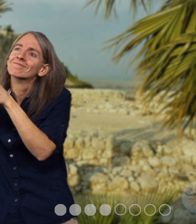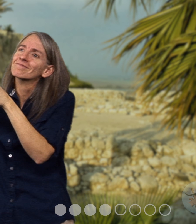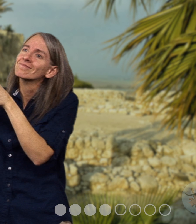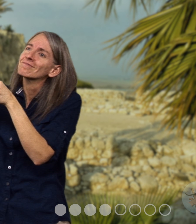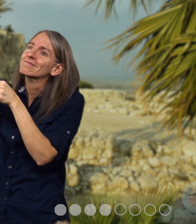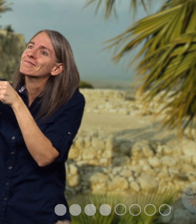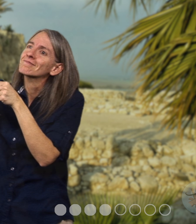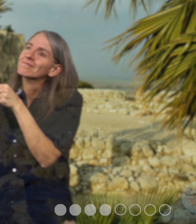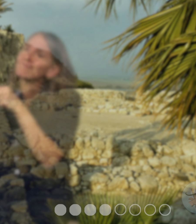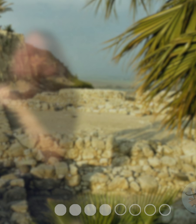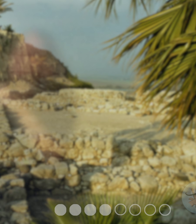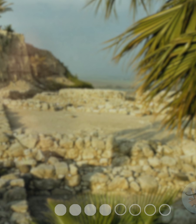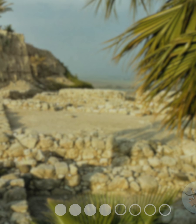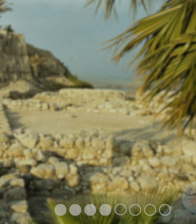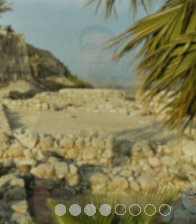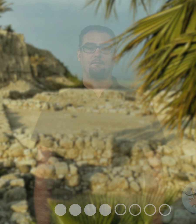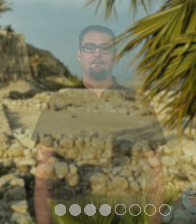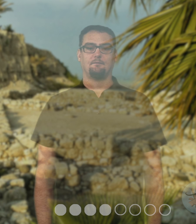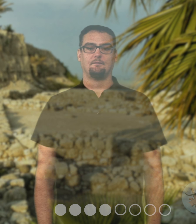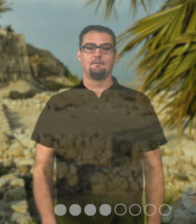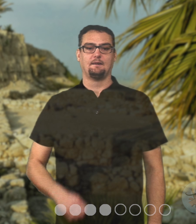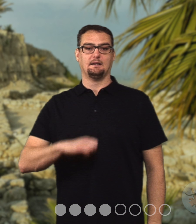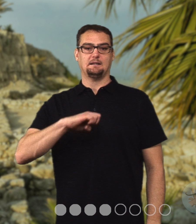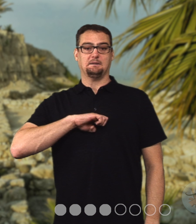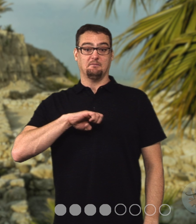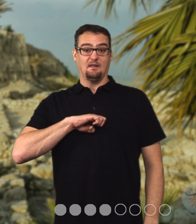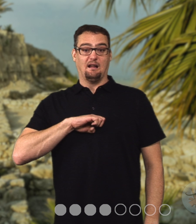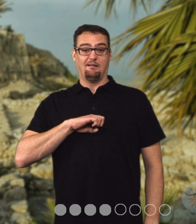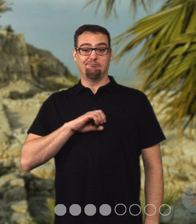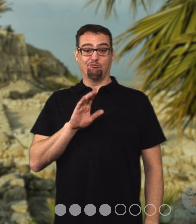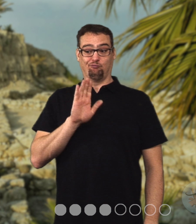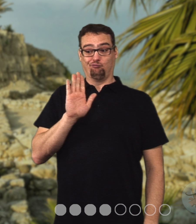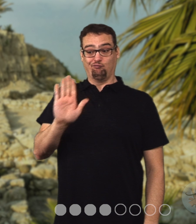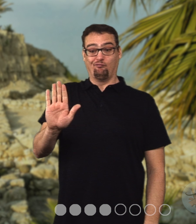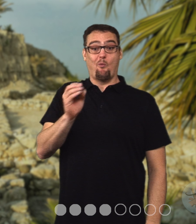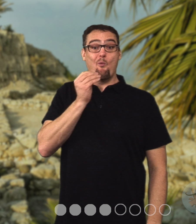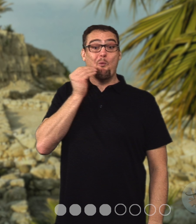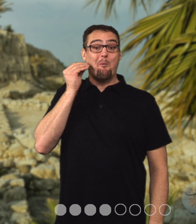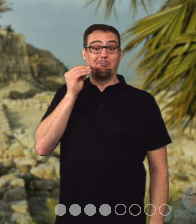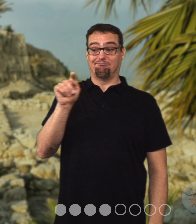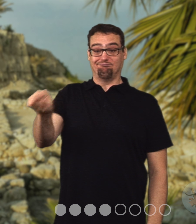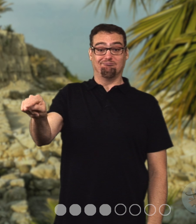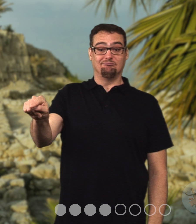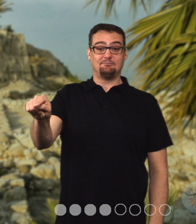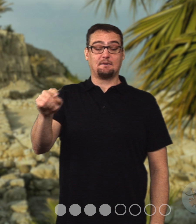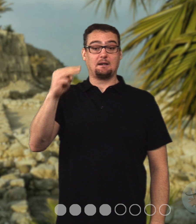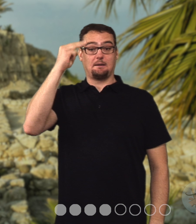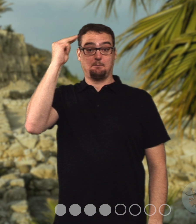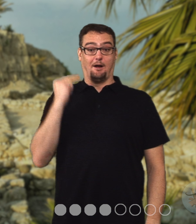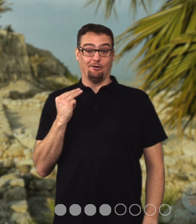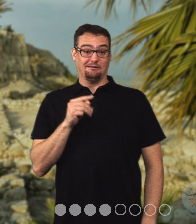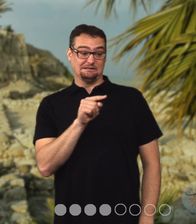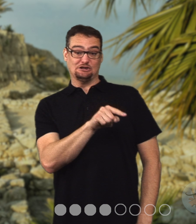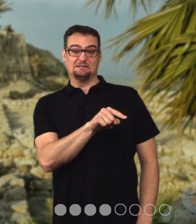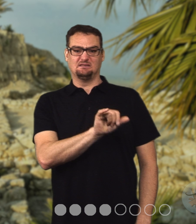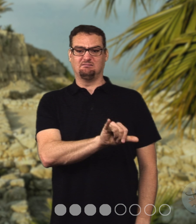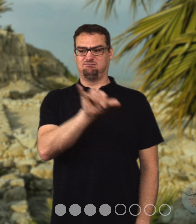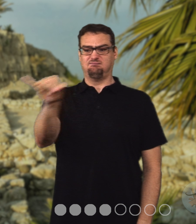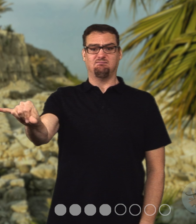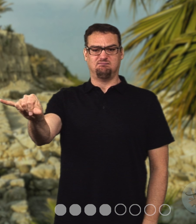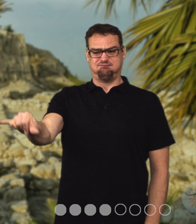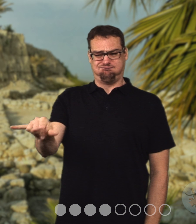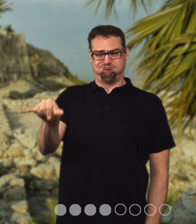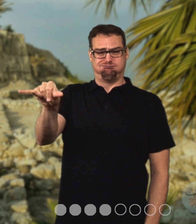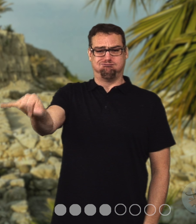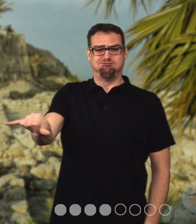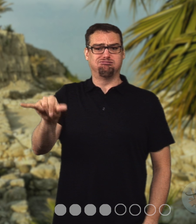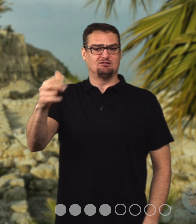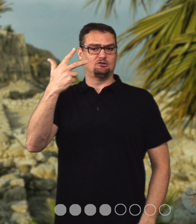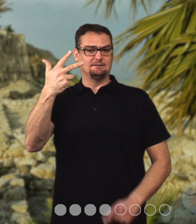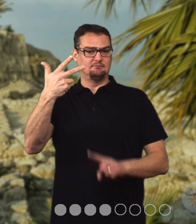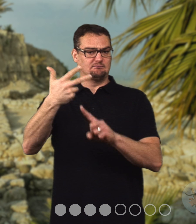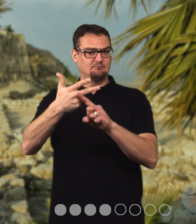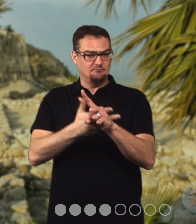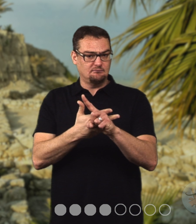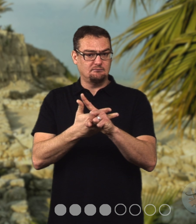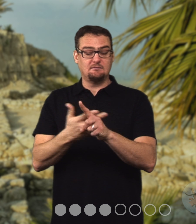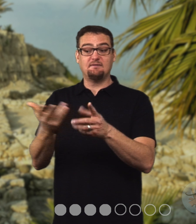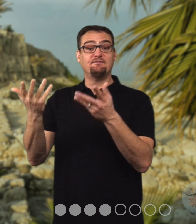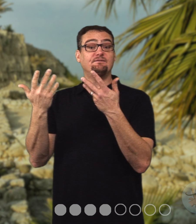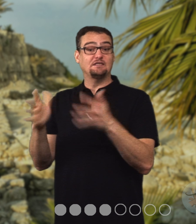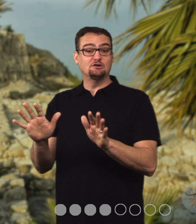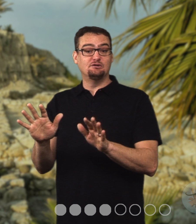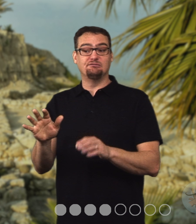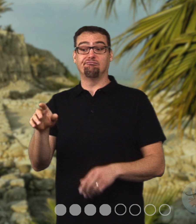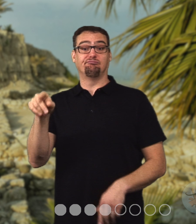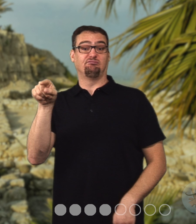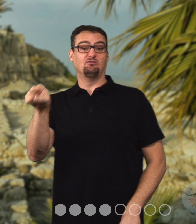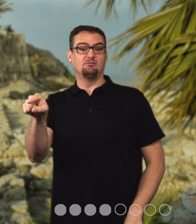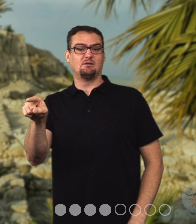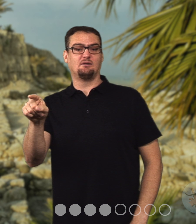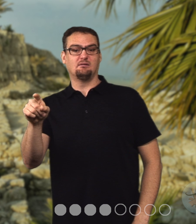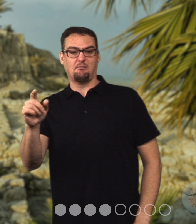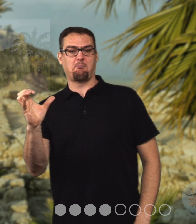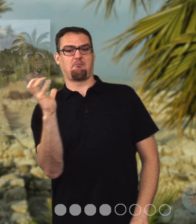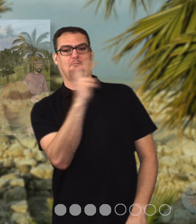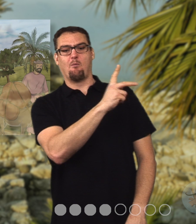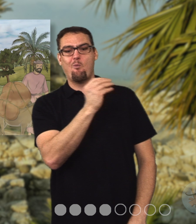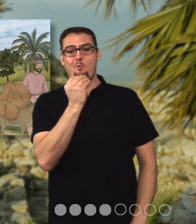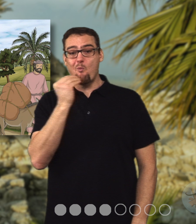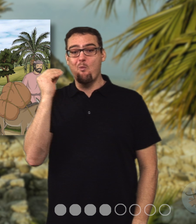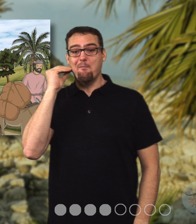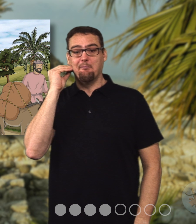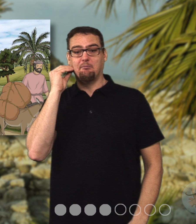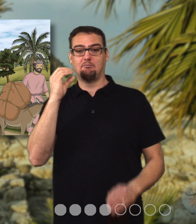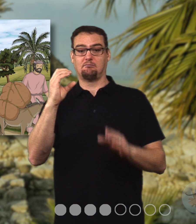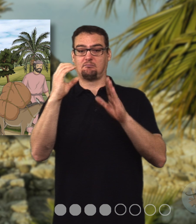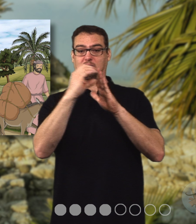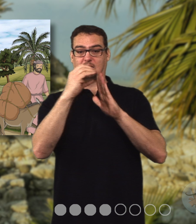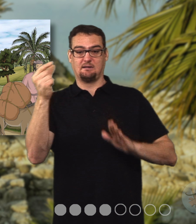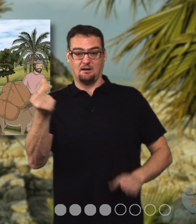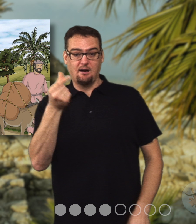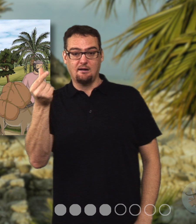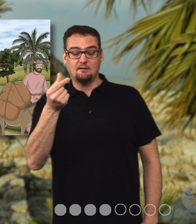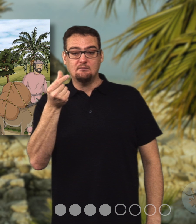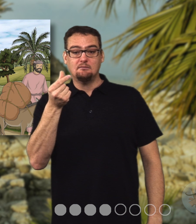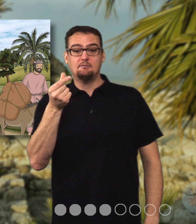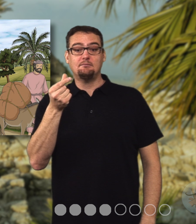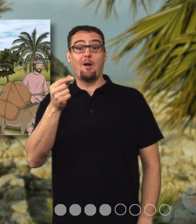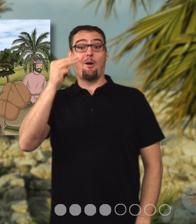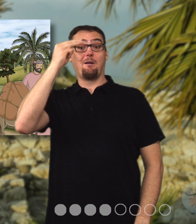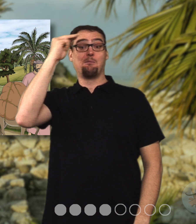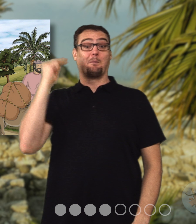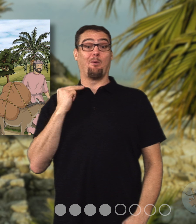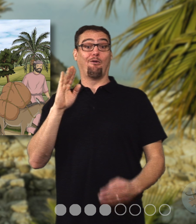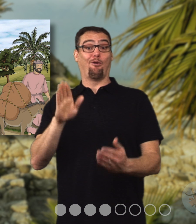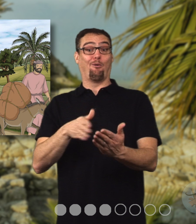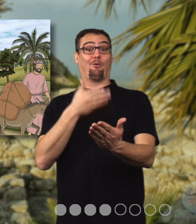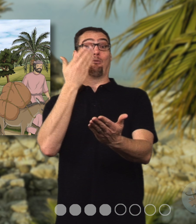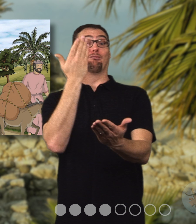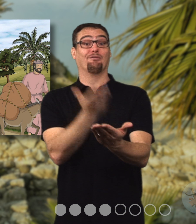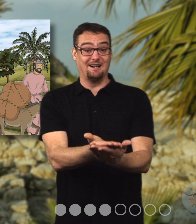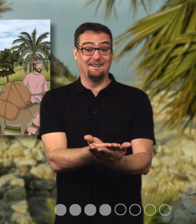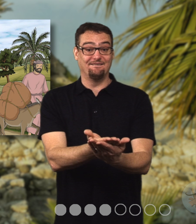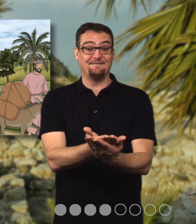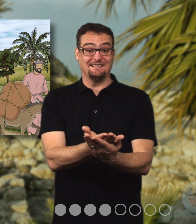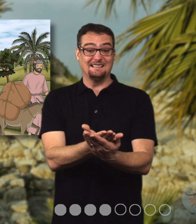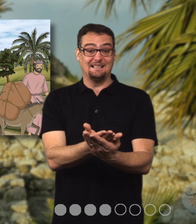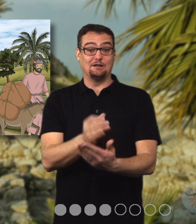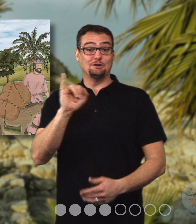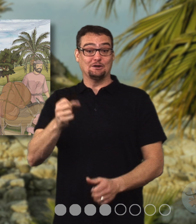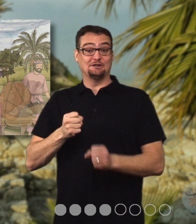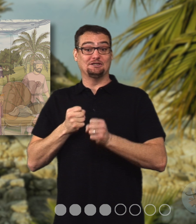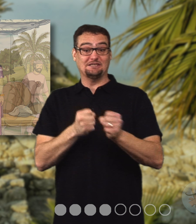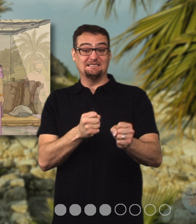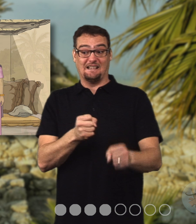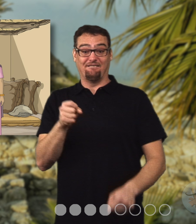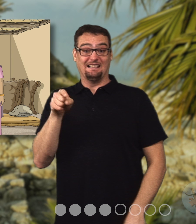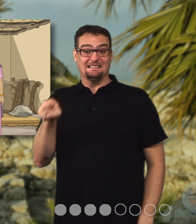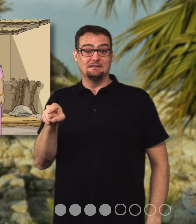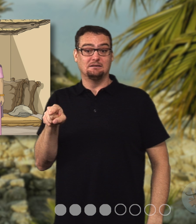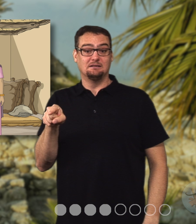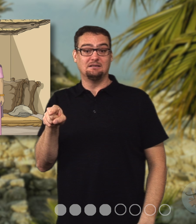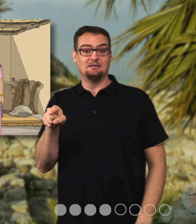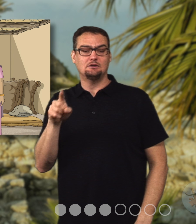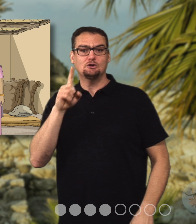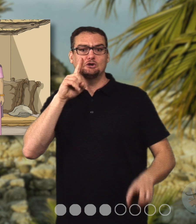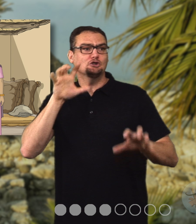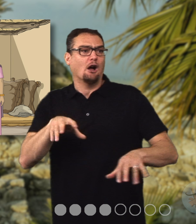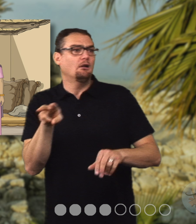Mary stayed with Elizabeth for about three months and then returned home.